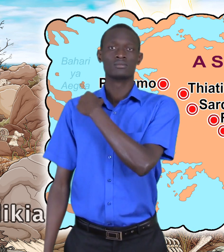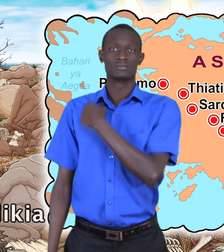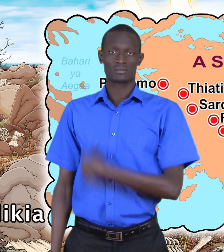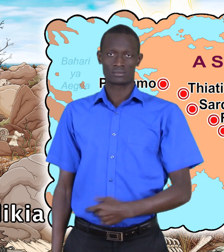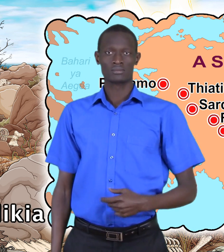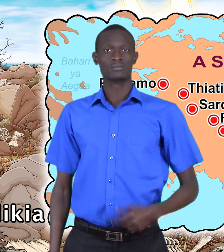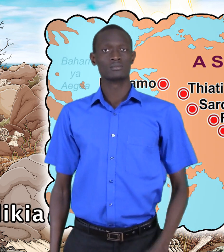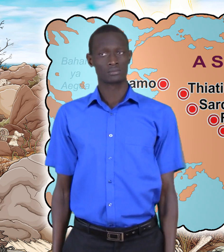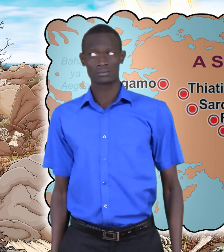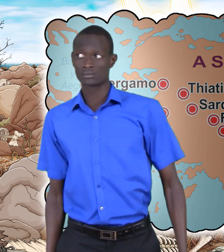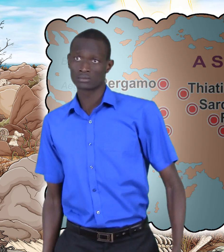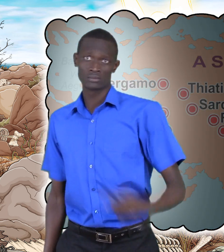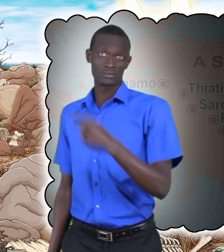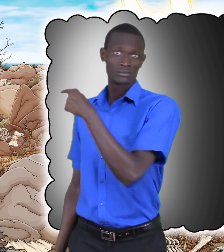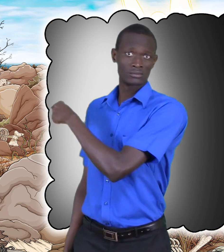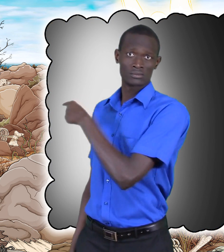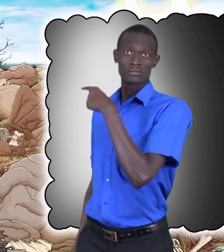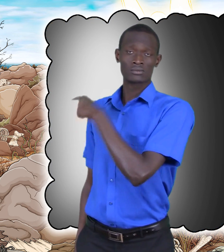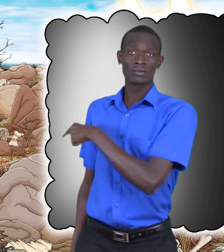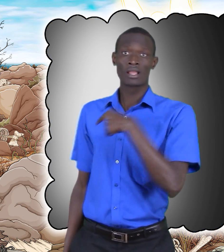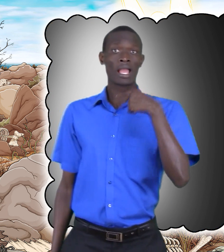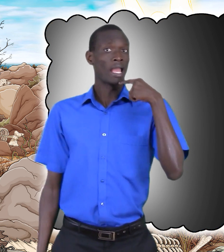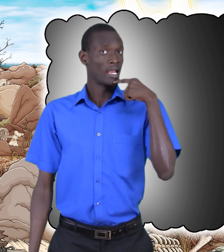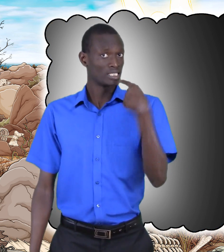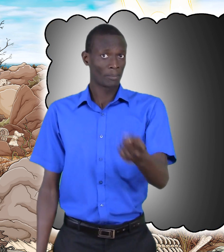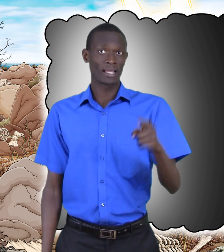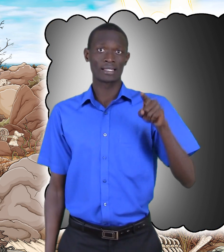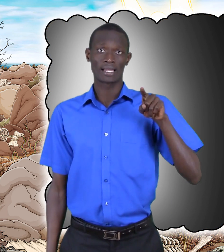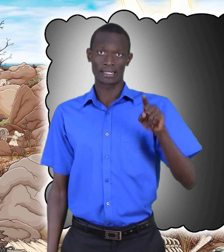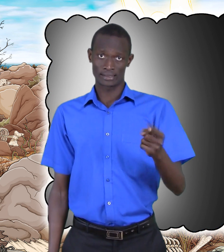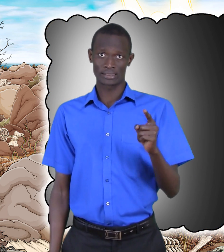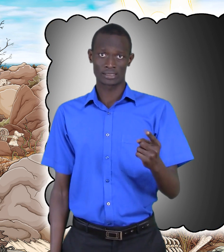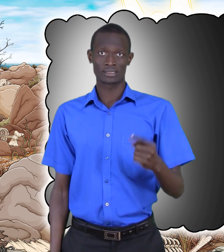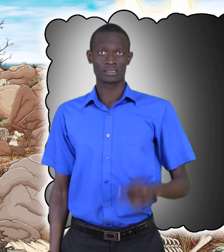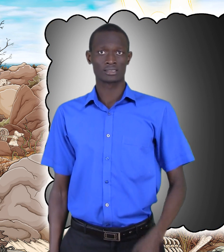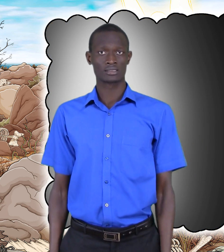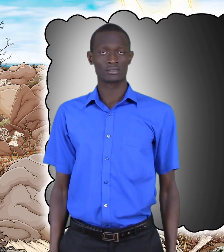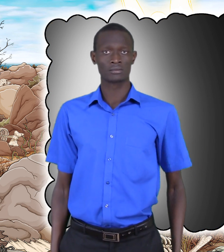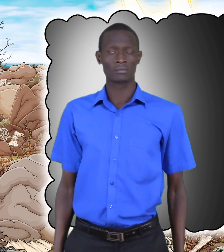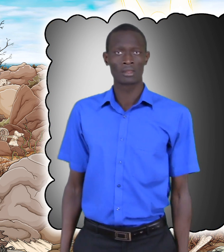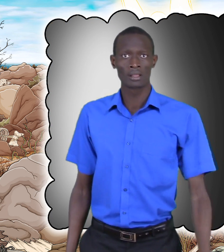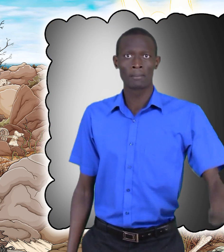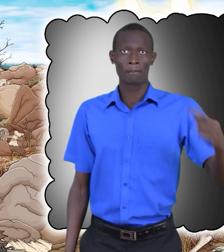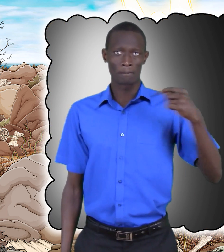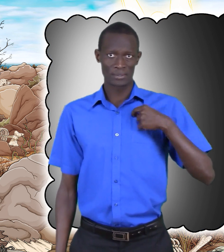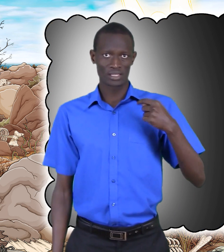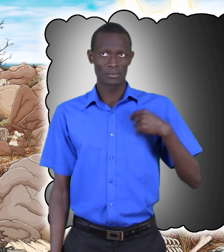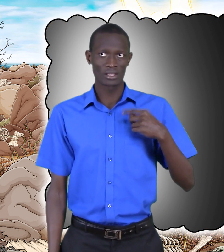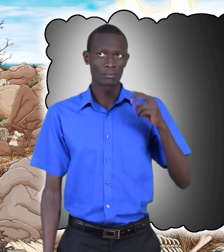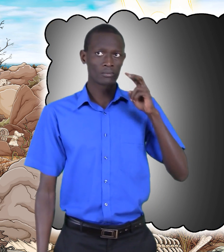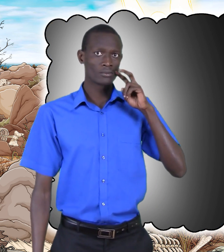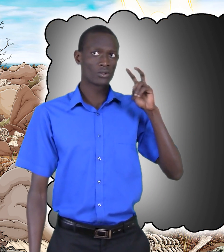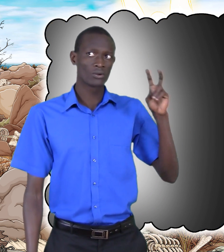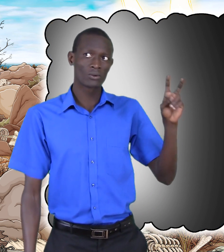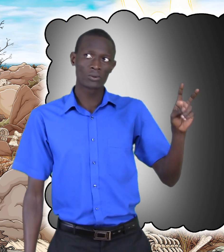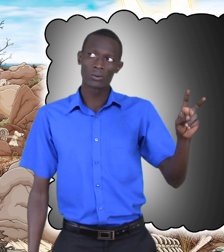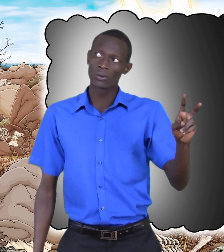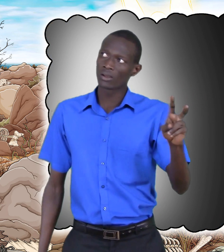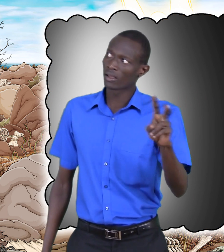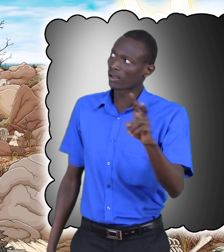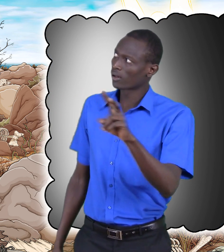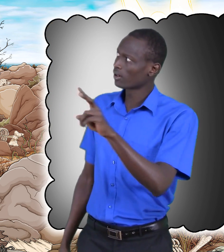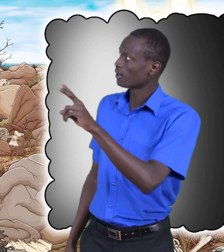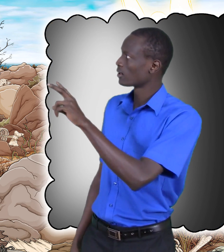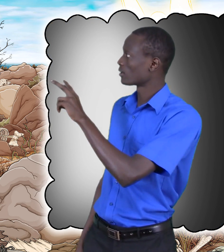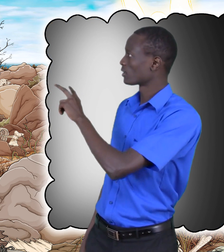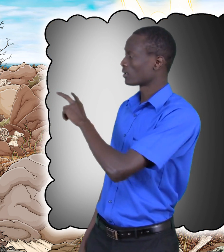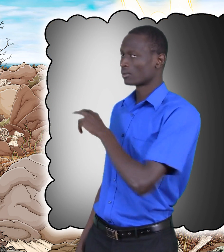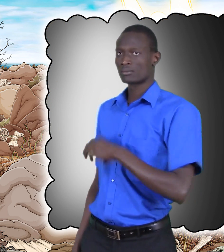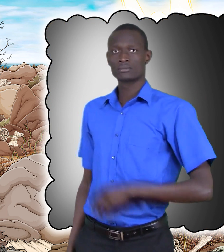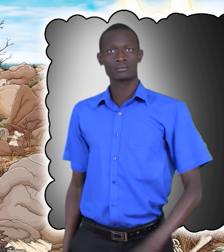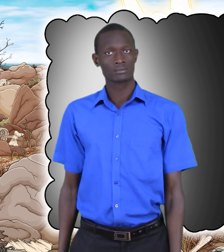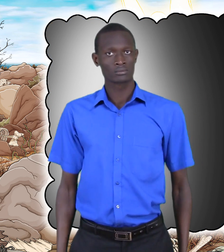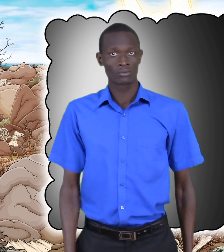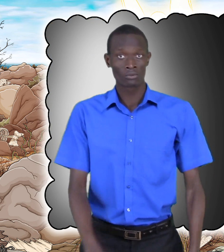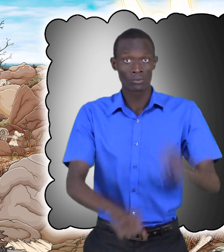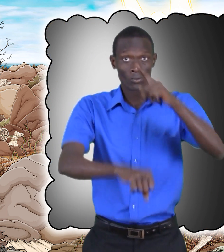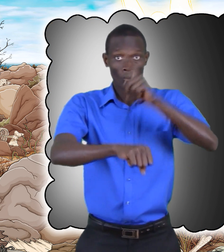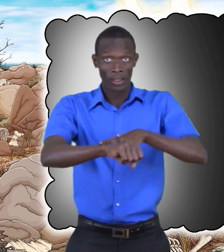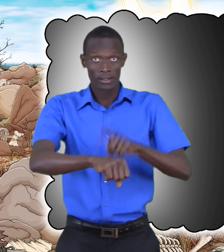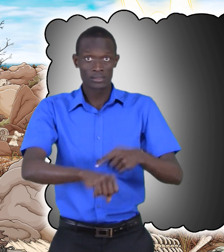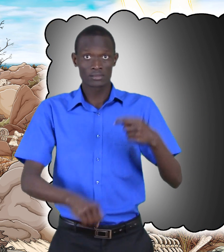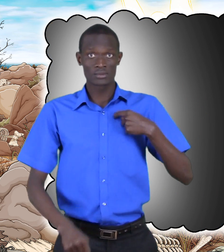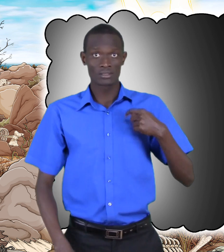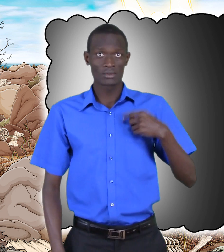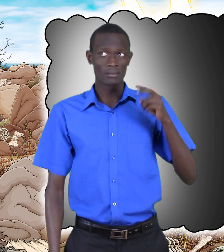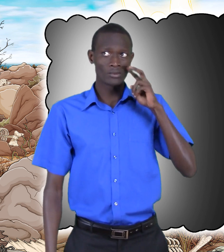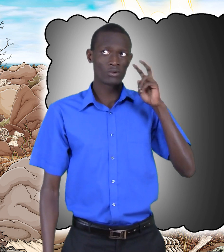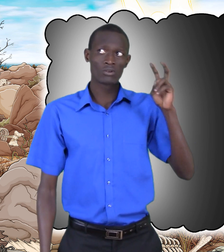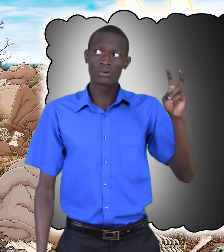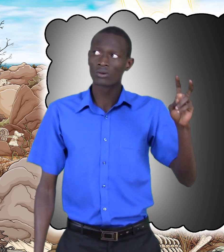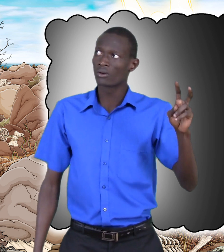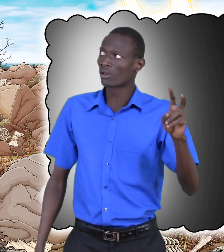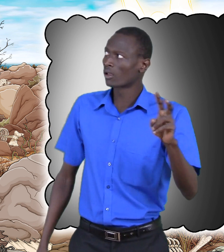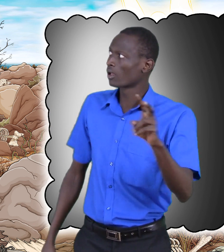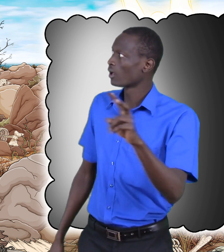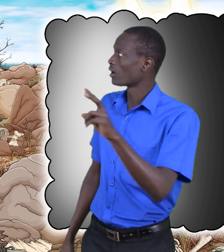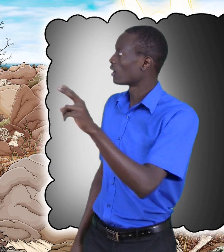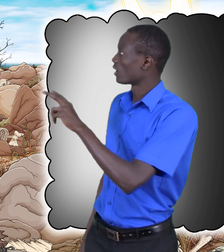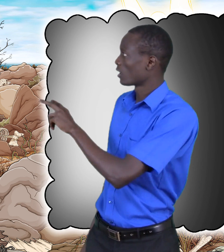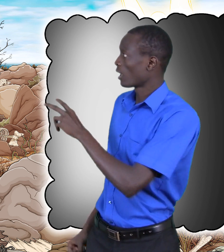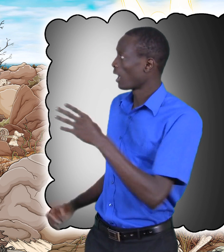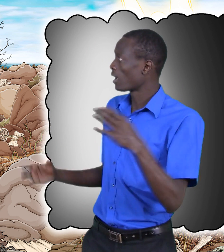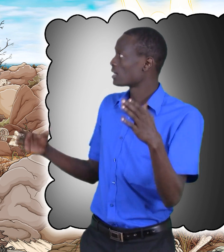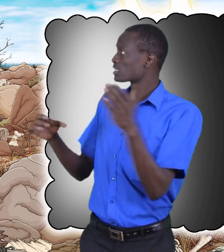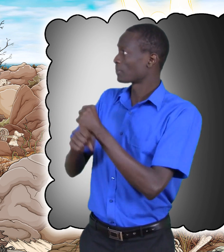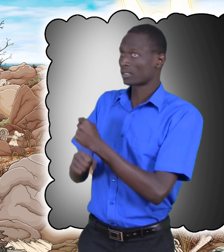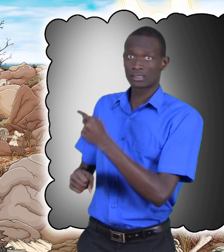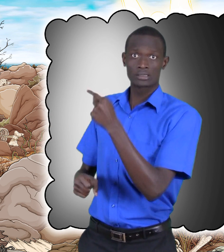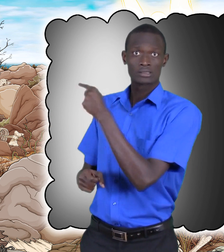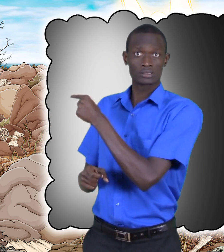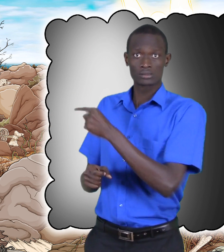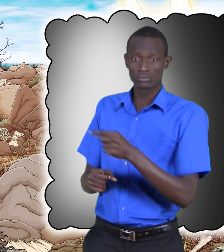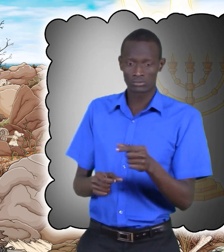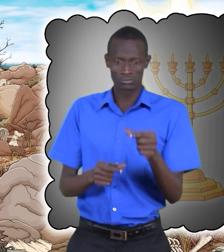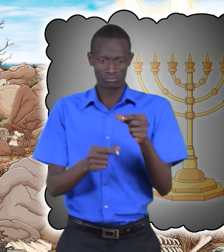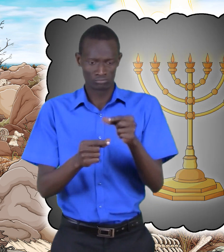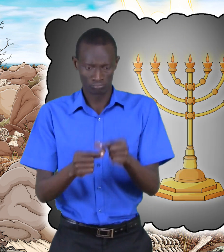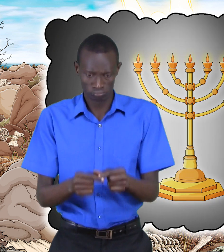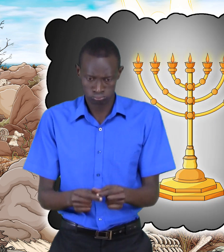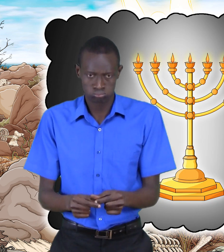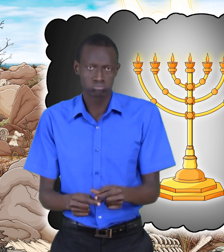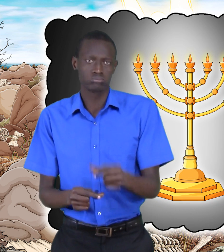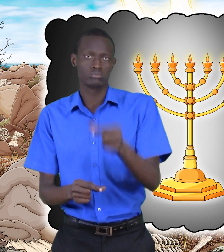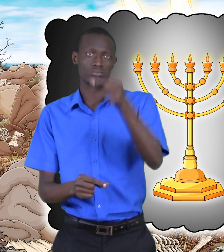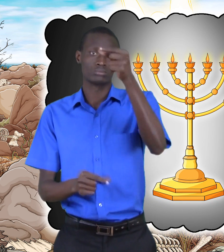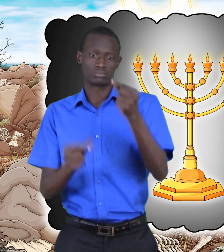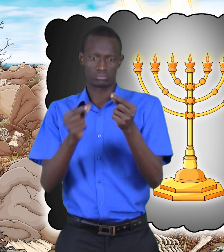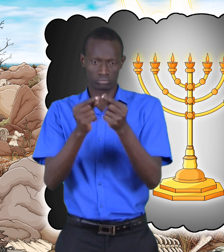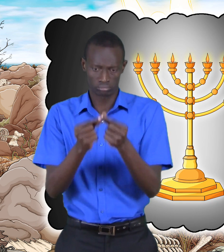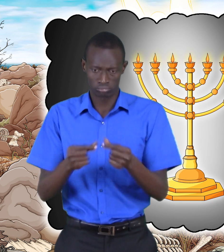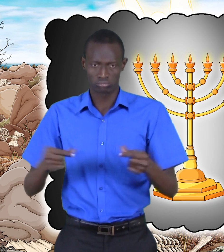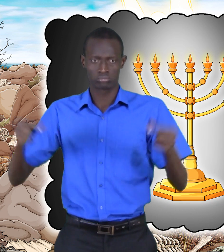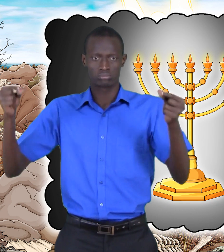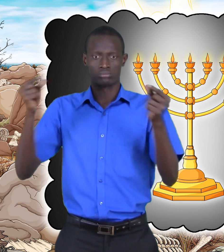Then I turned to see the voice that was speaking with me.